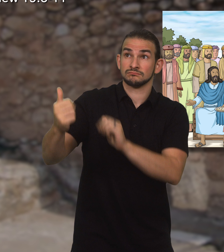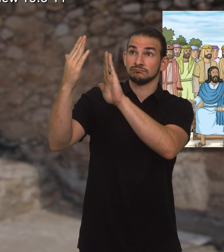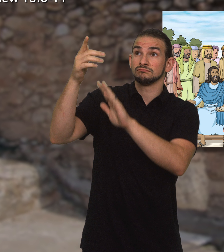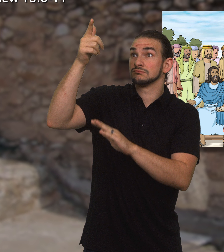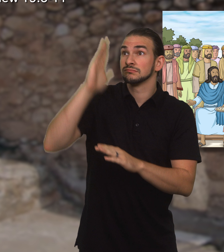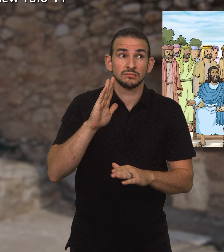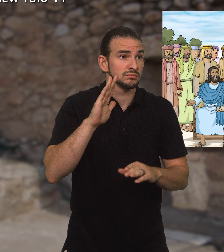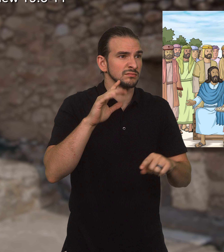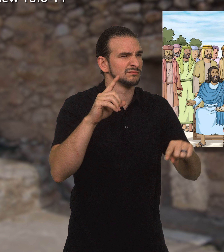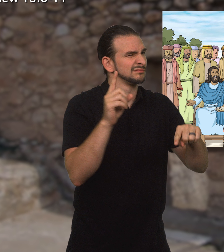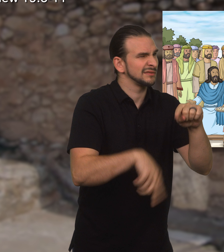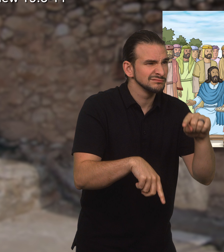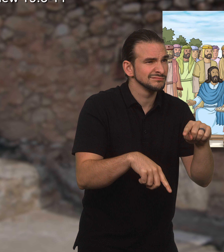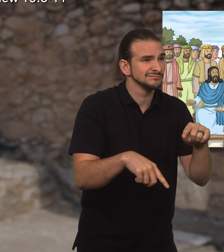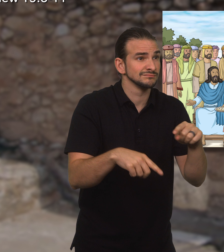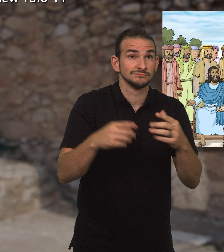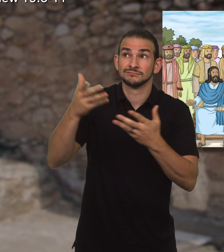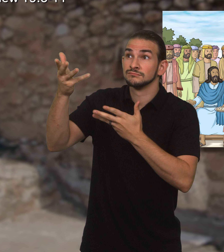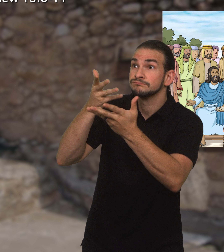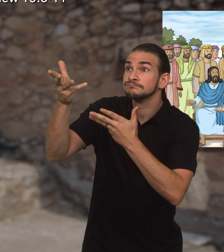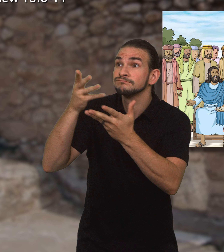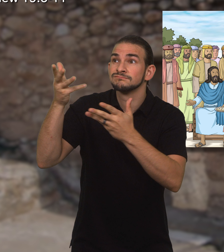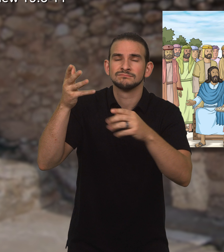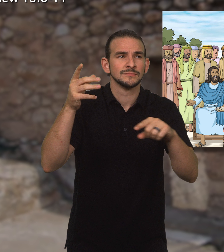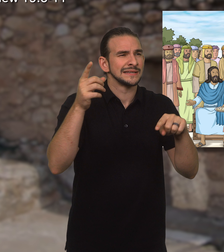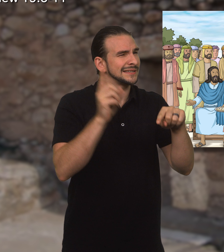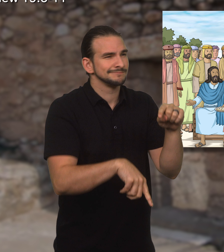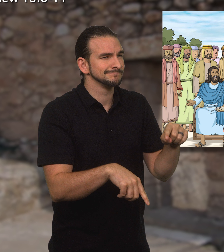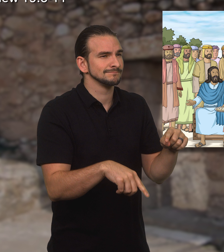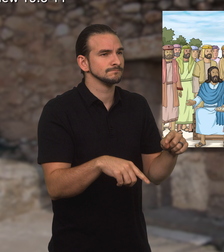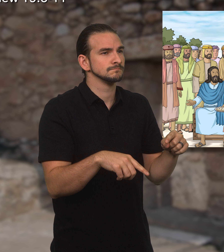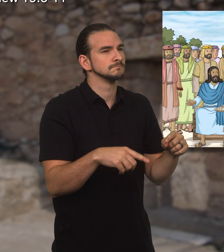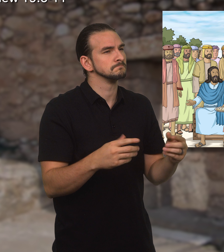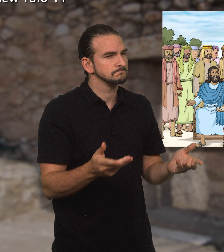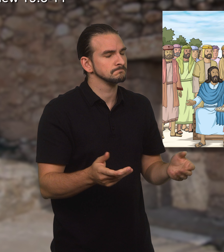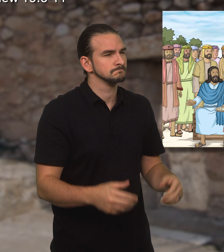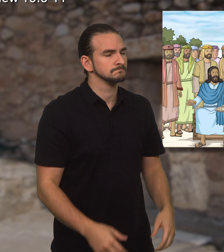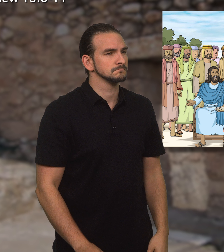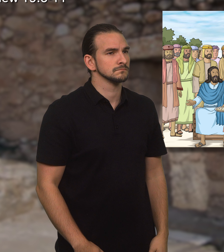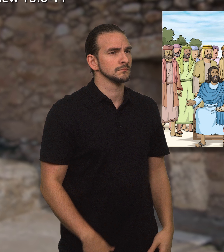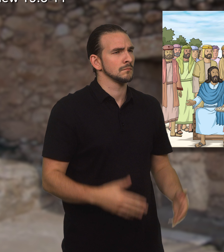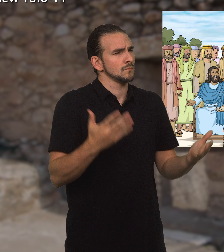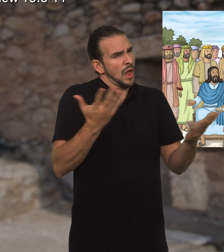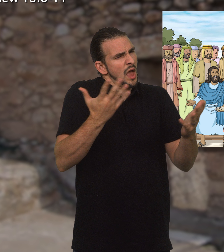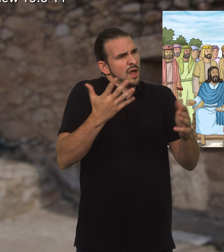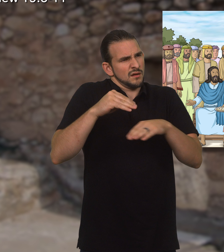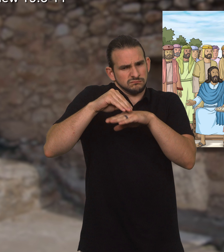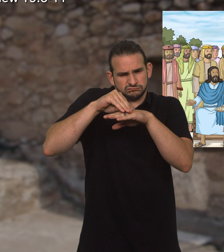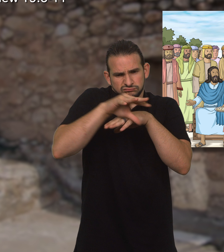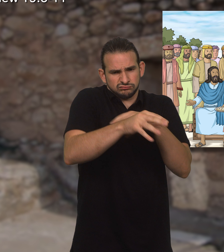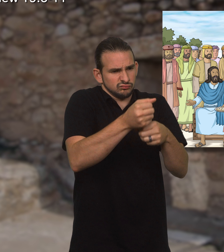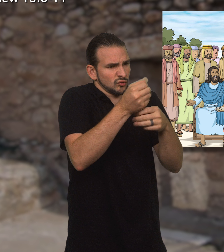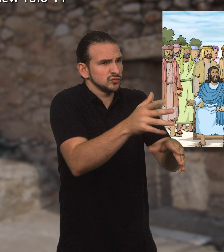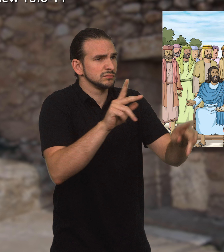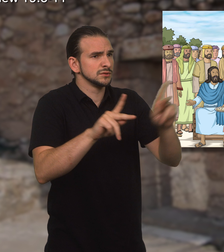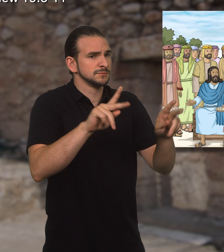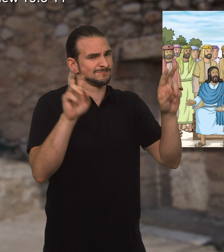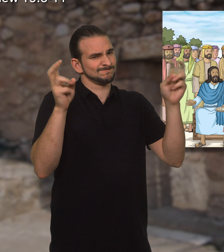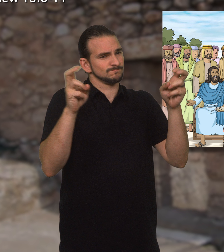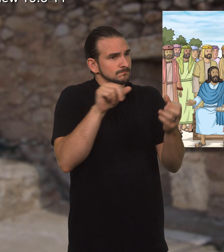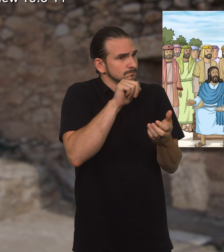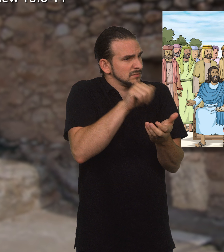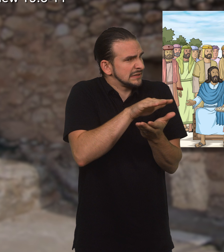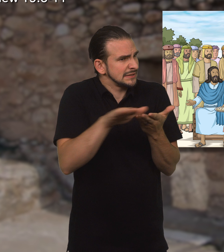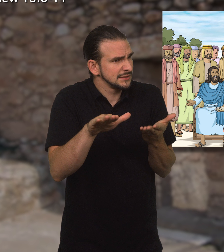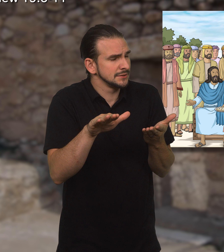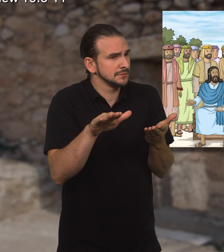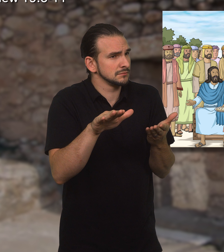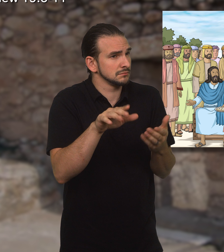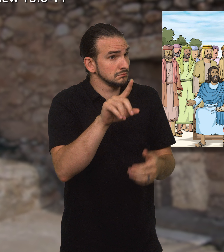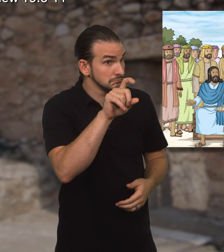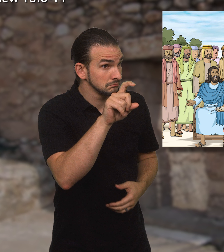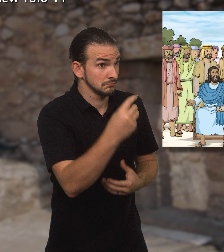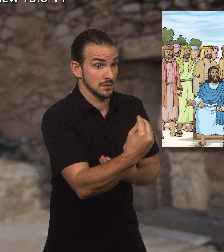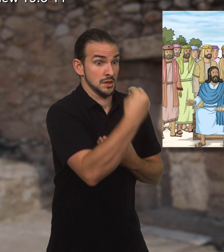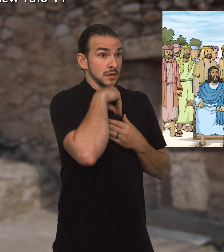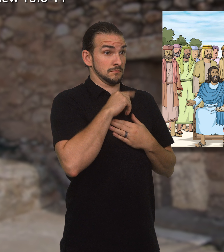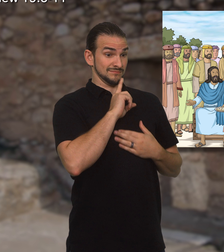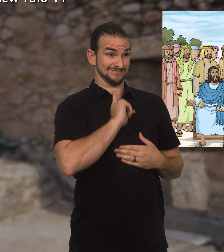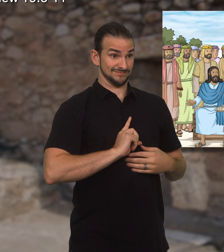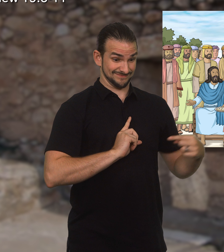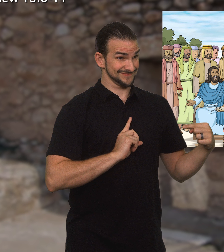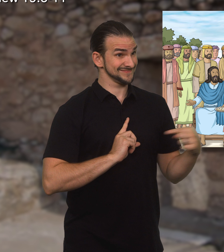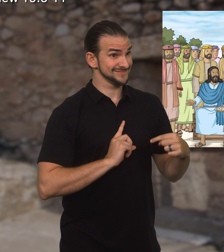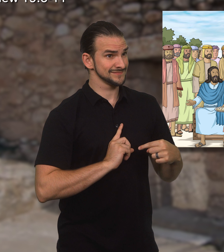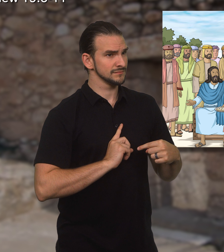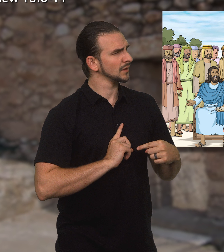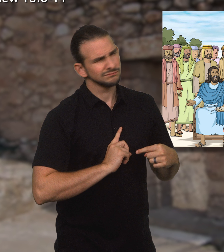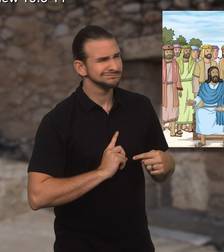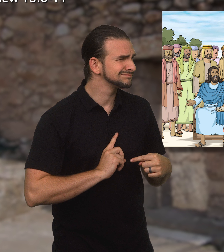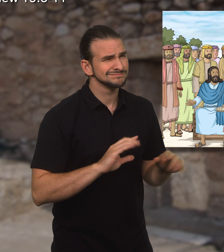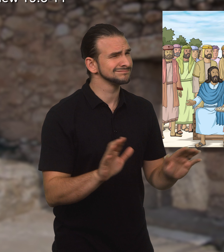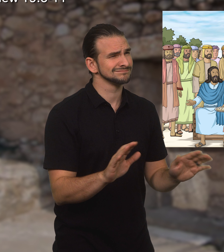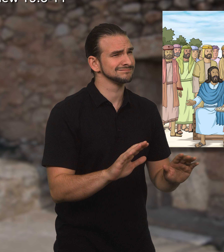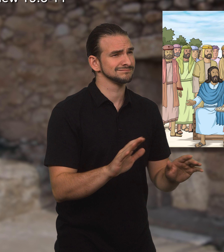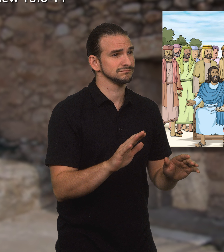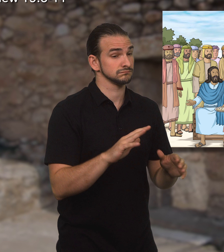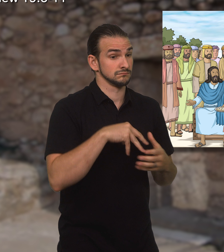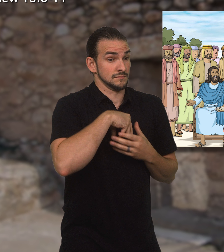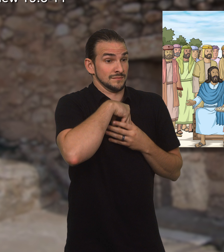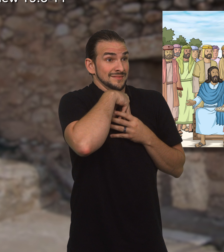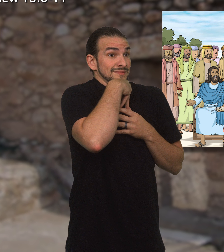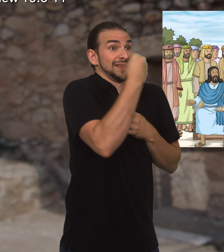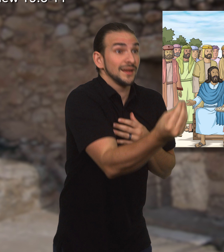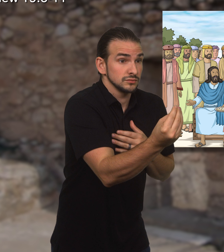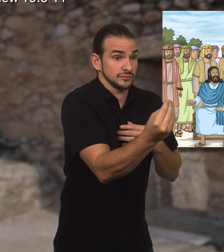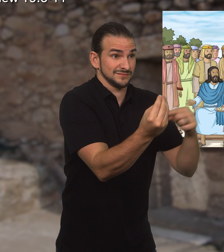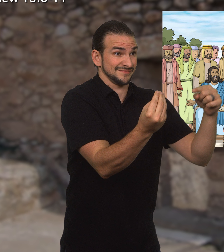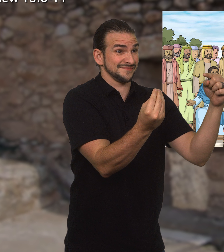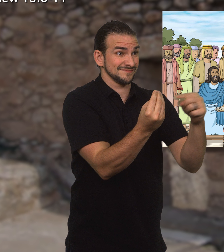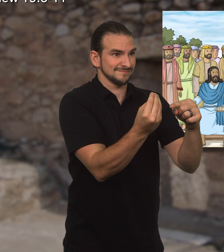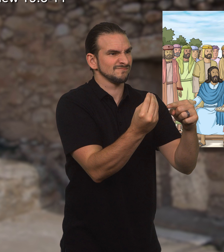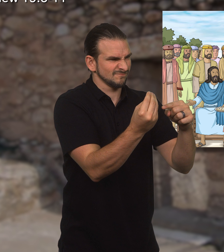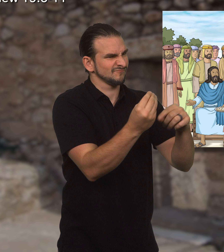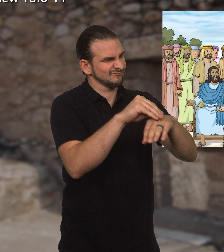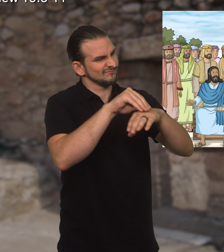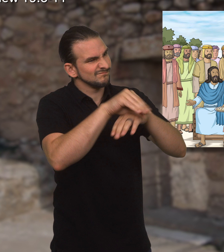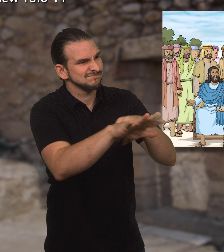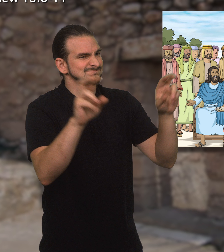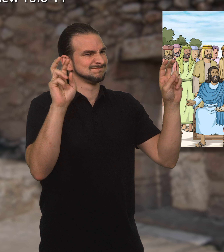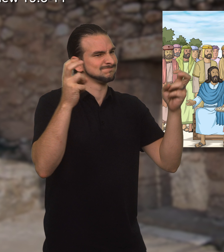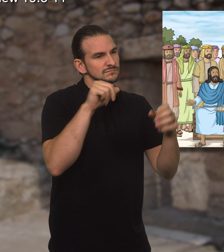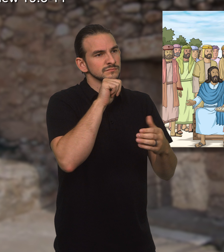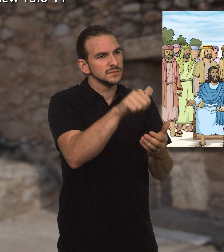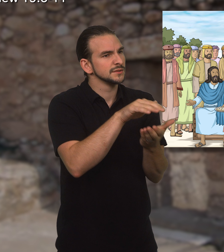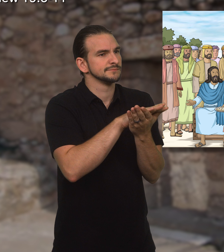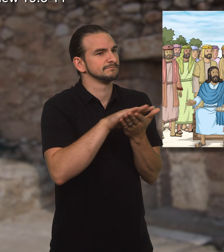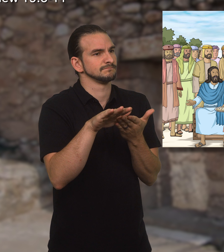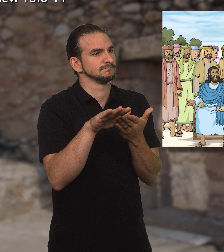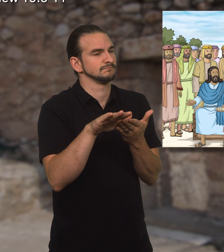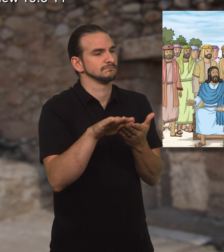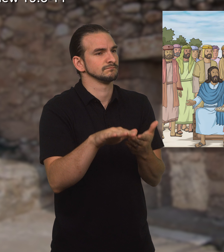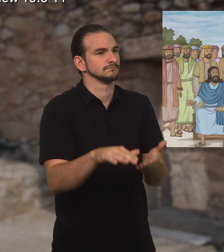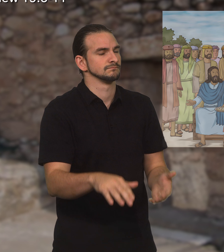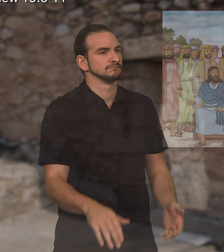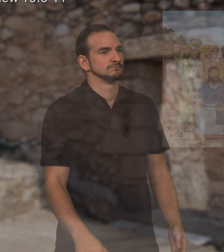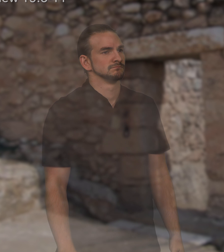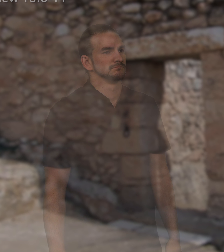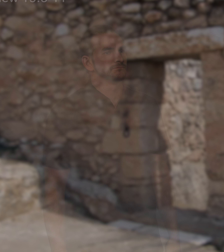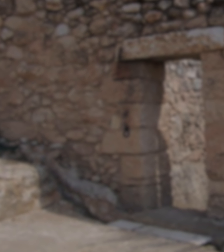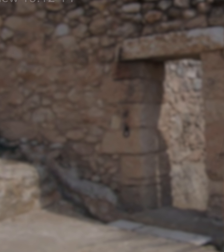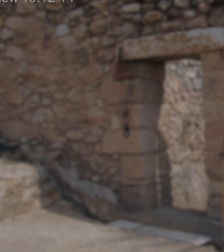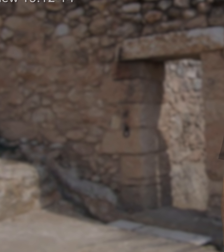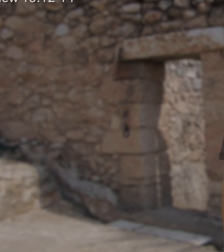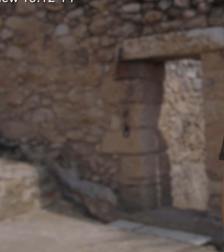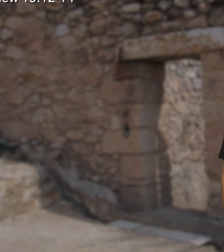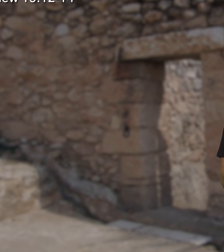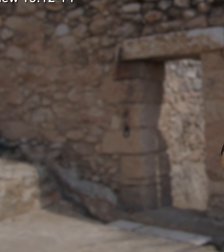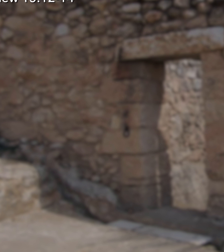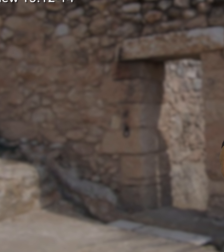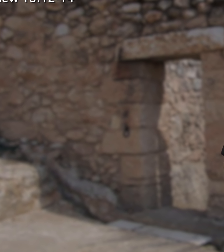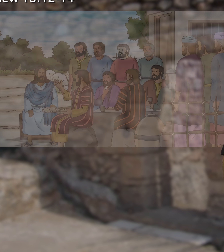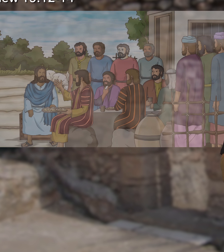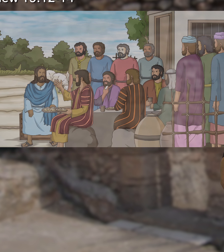A man is not defiled by what enters his mouth, but by what comes out of it.”